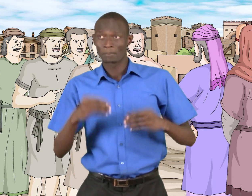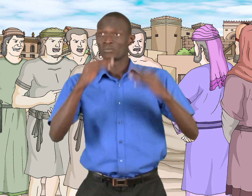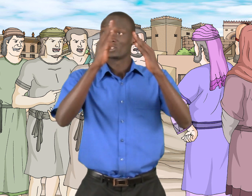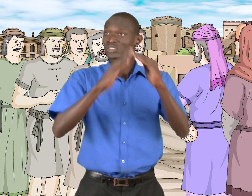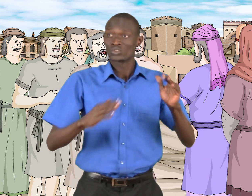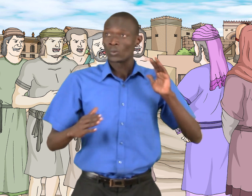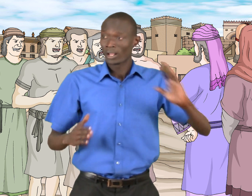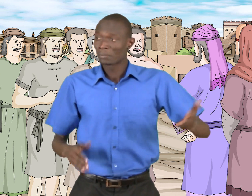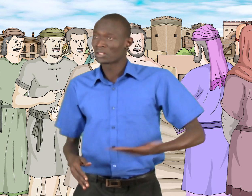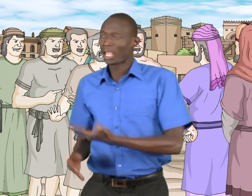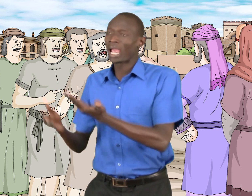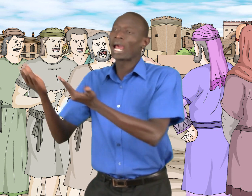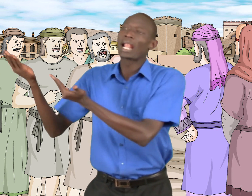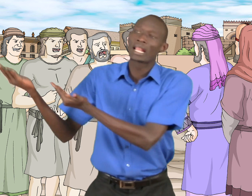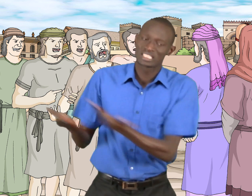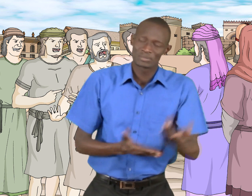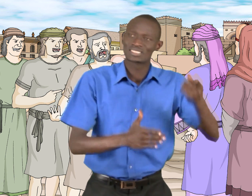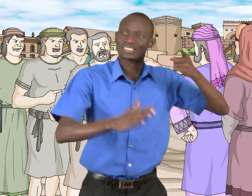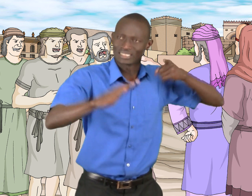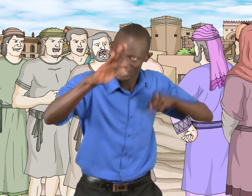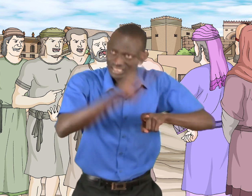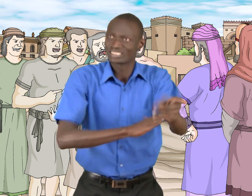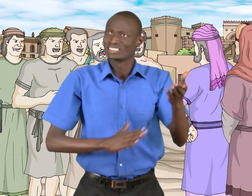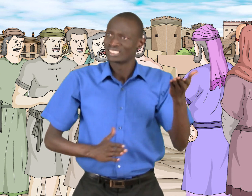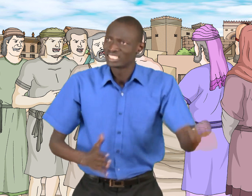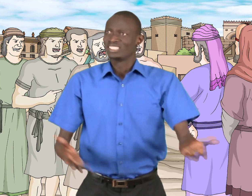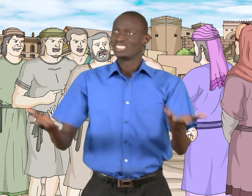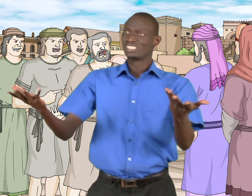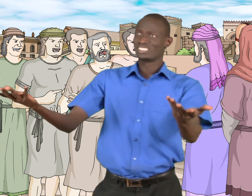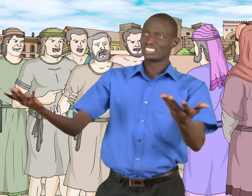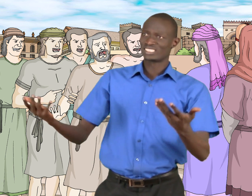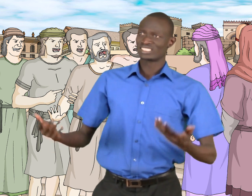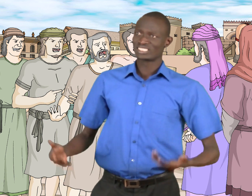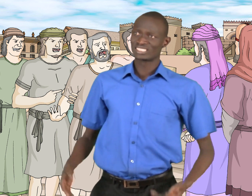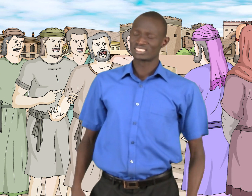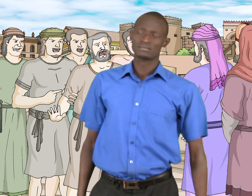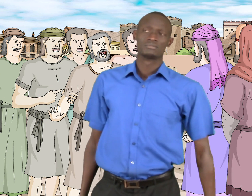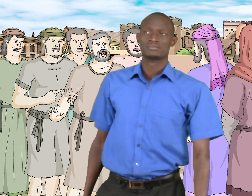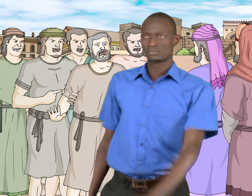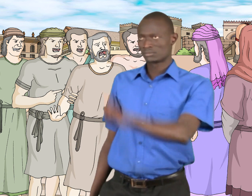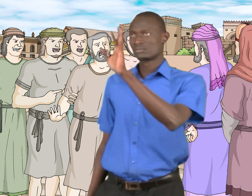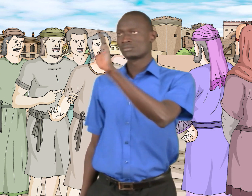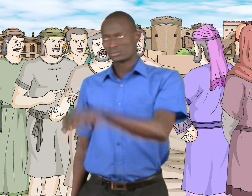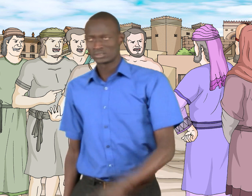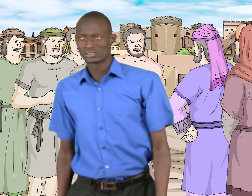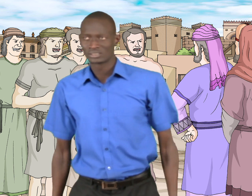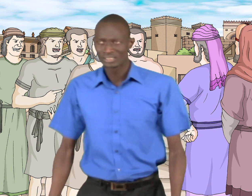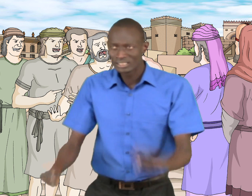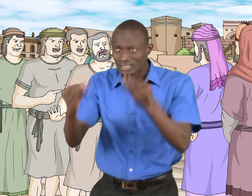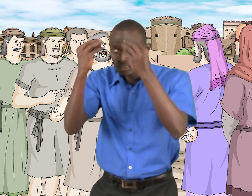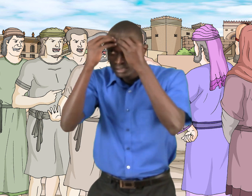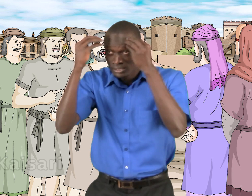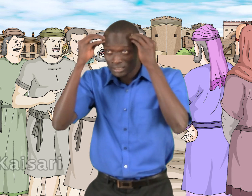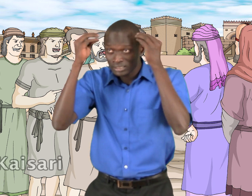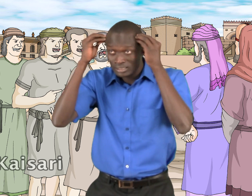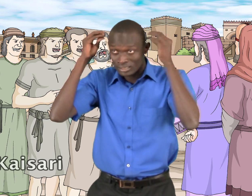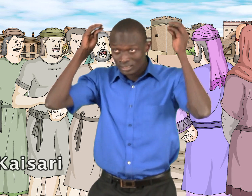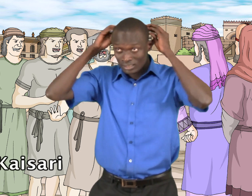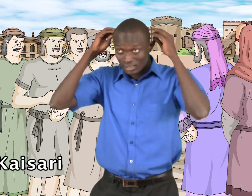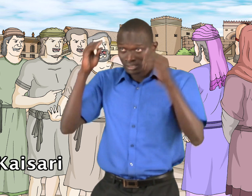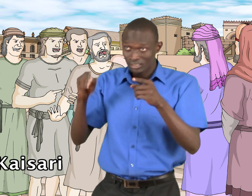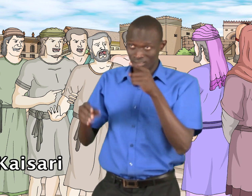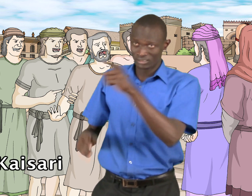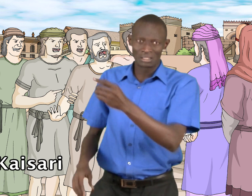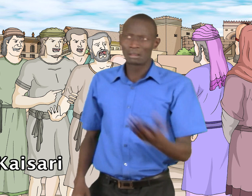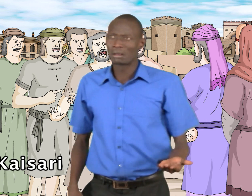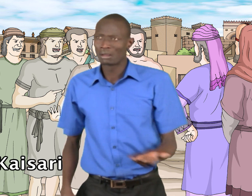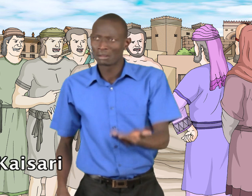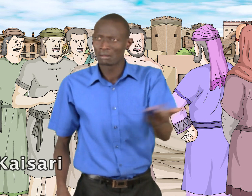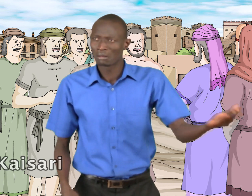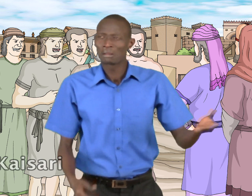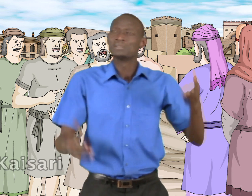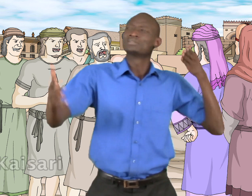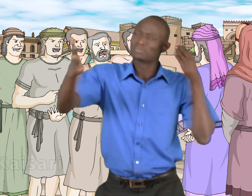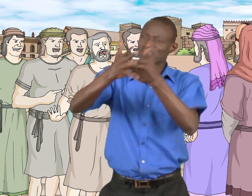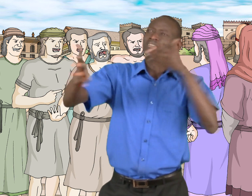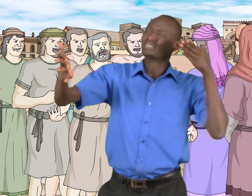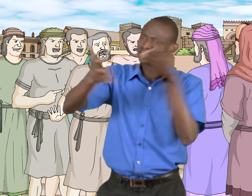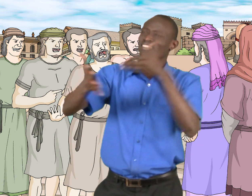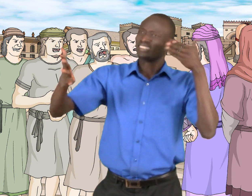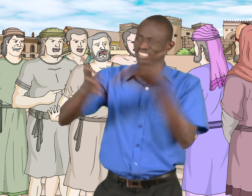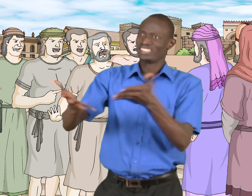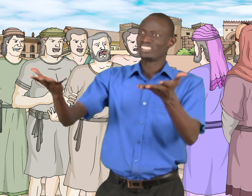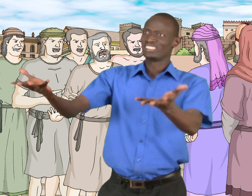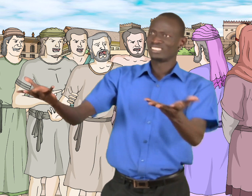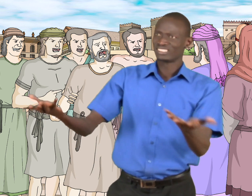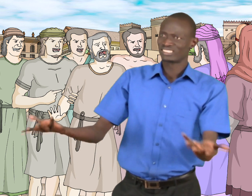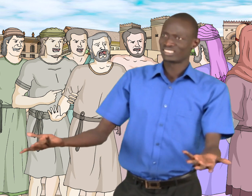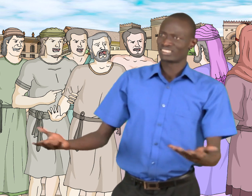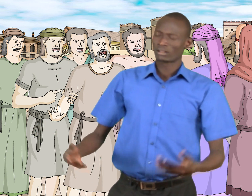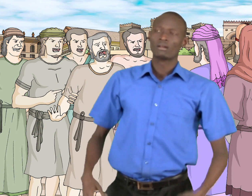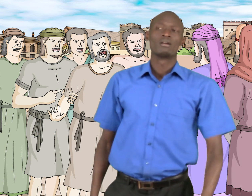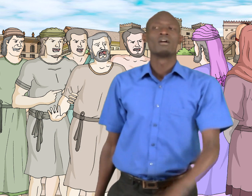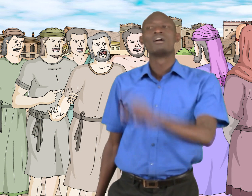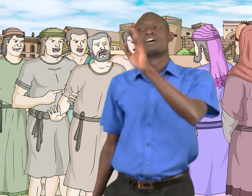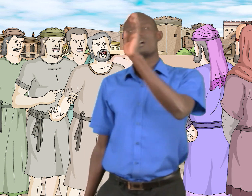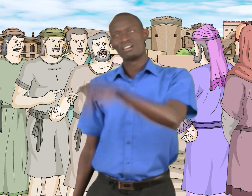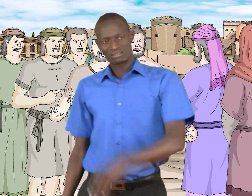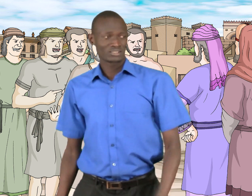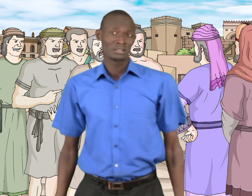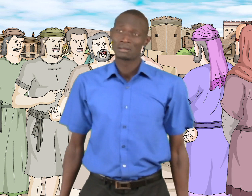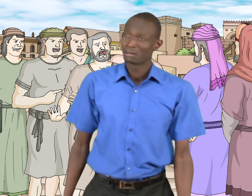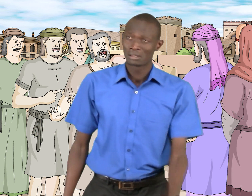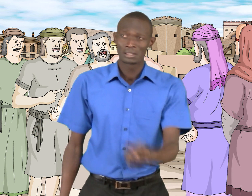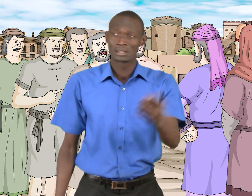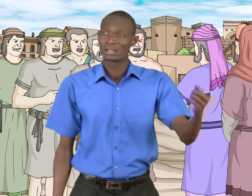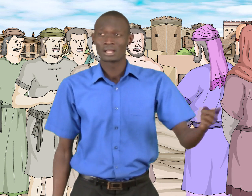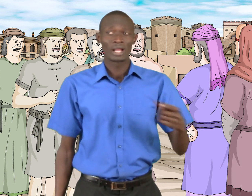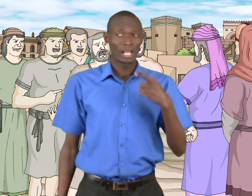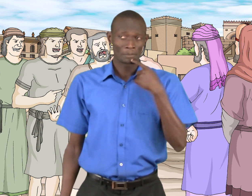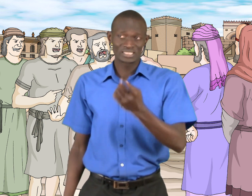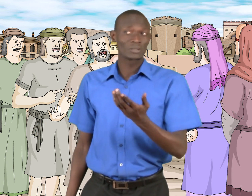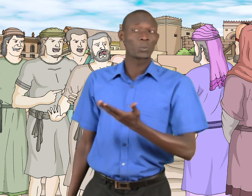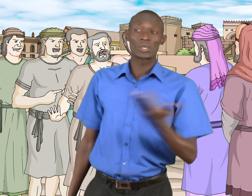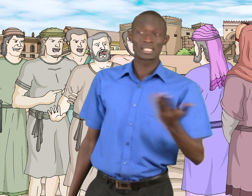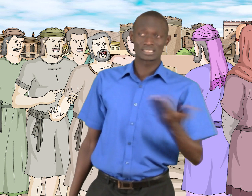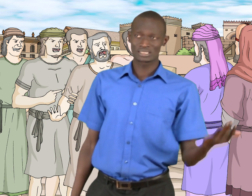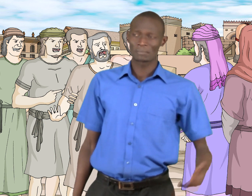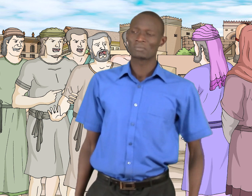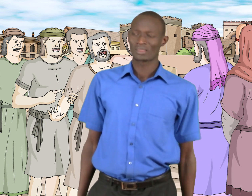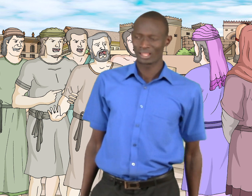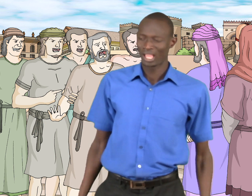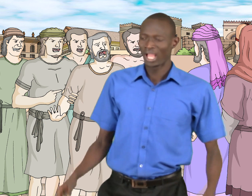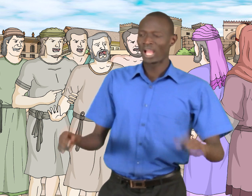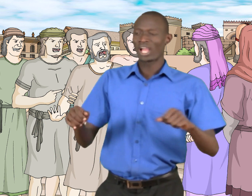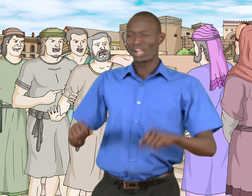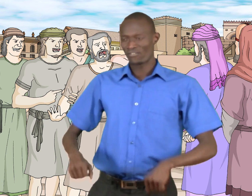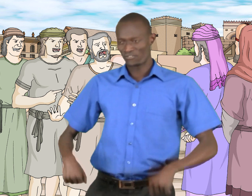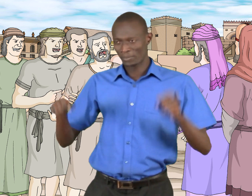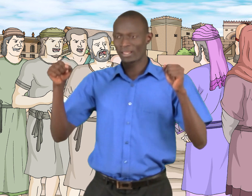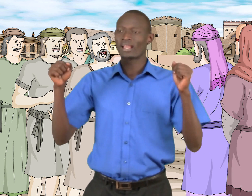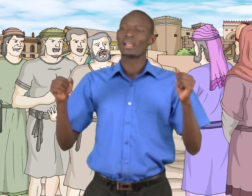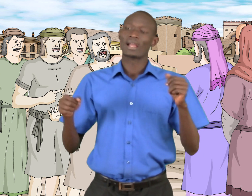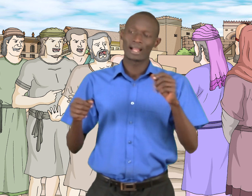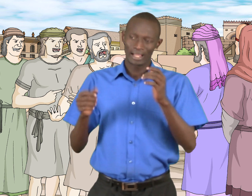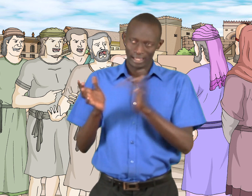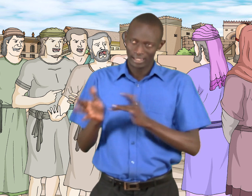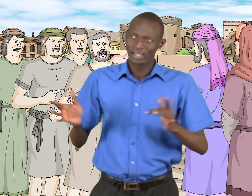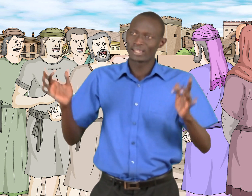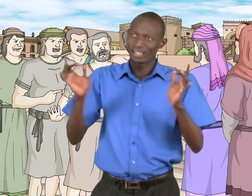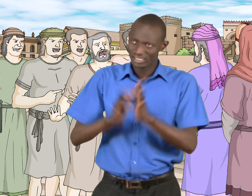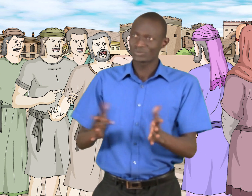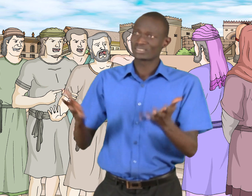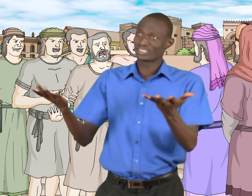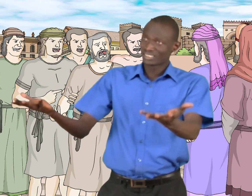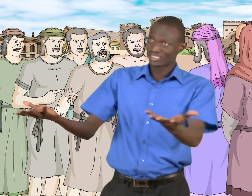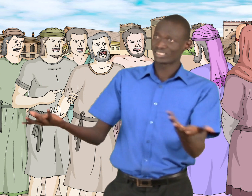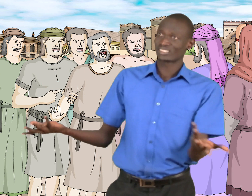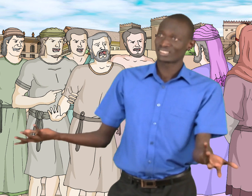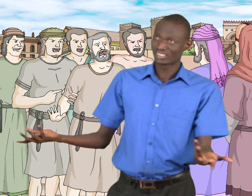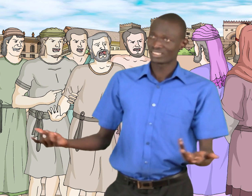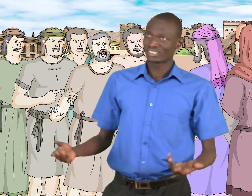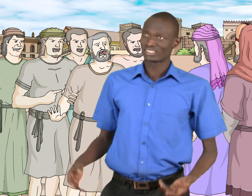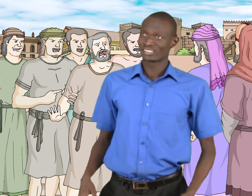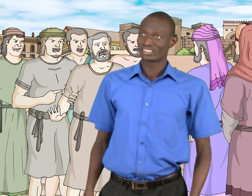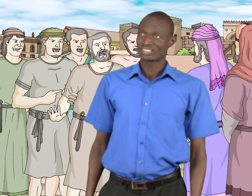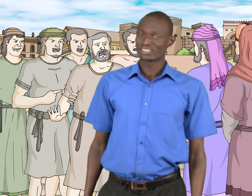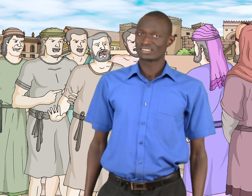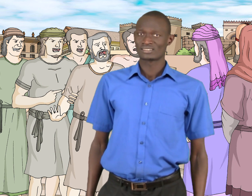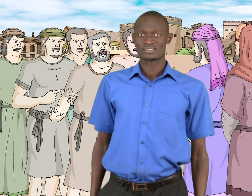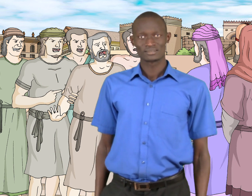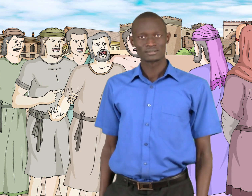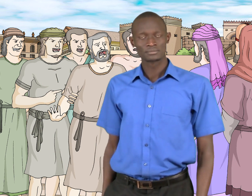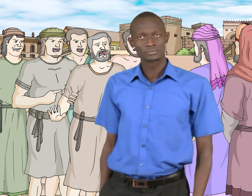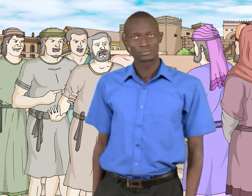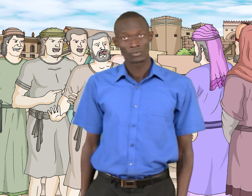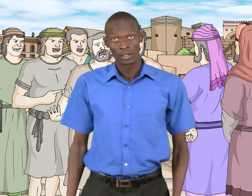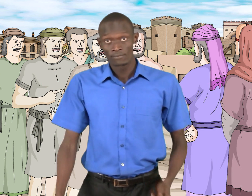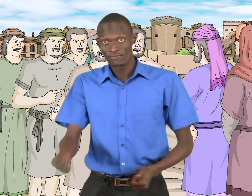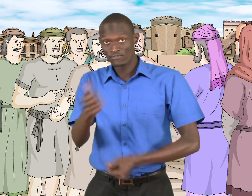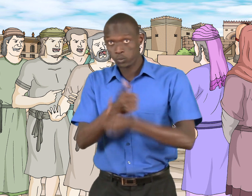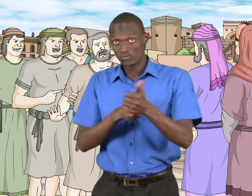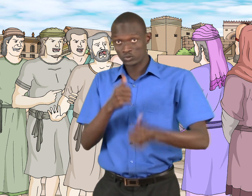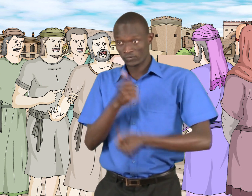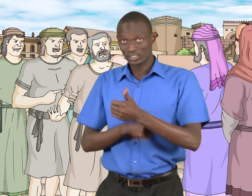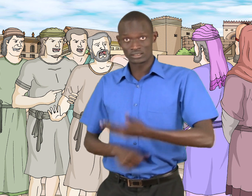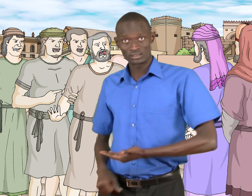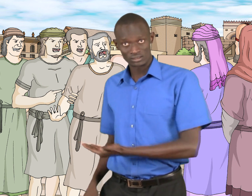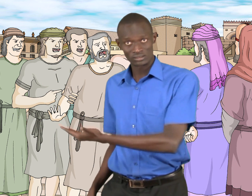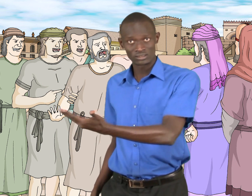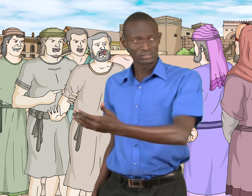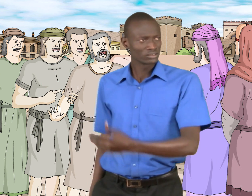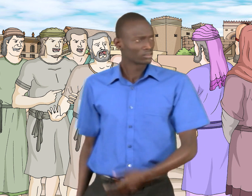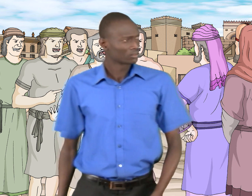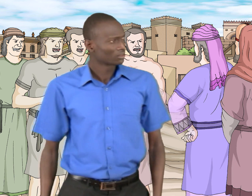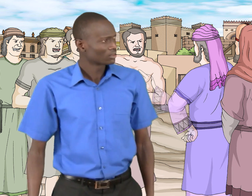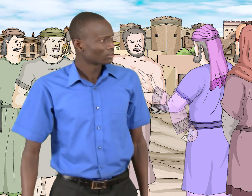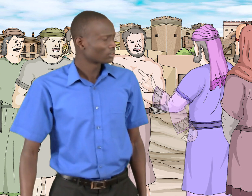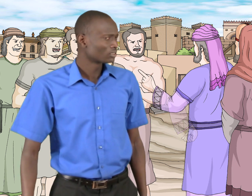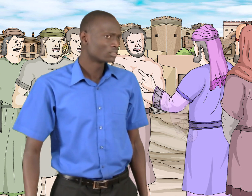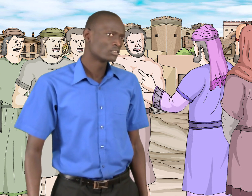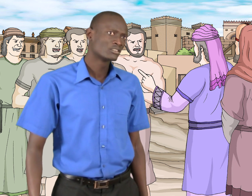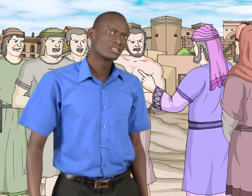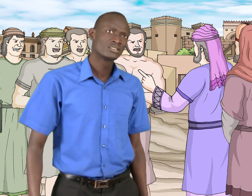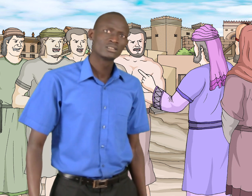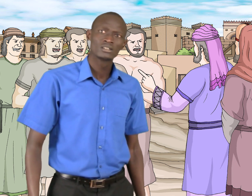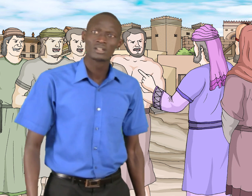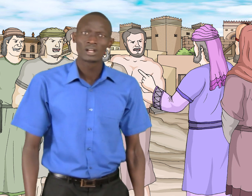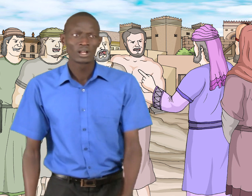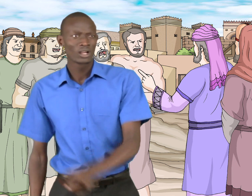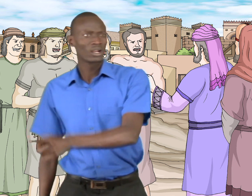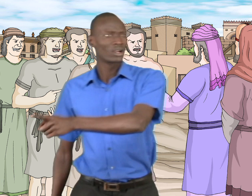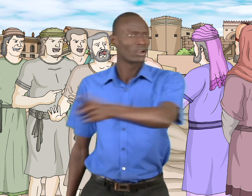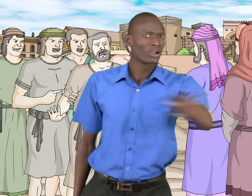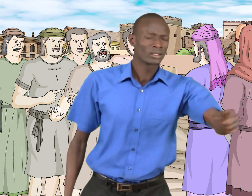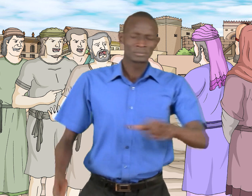They are all defying Caesar’s decrees, saying that there is another king, named Jesus!”